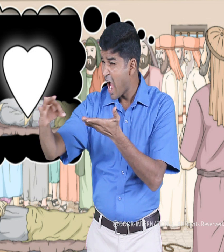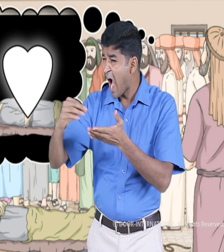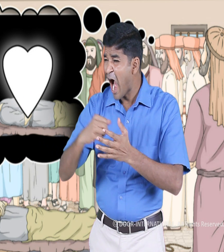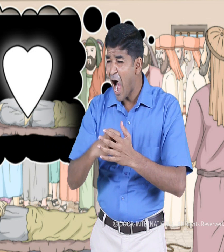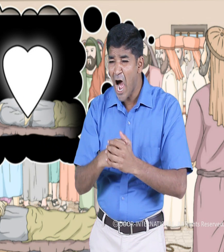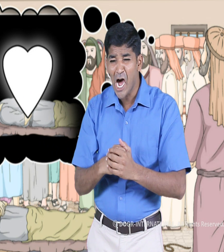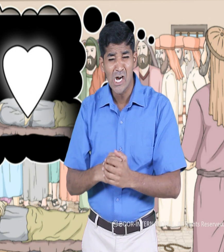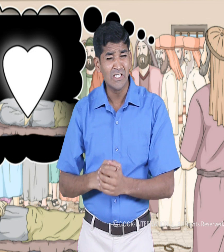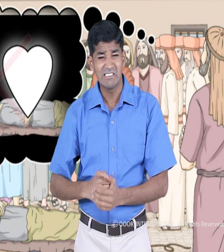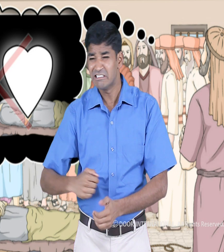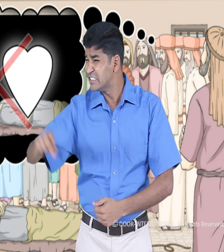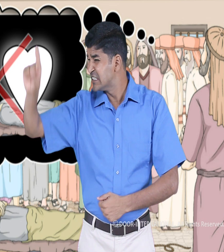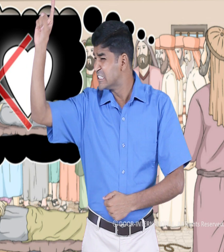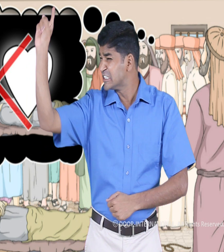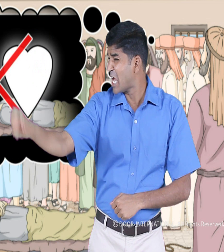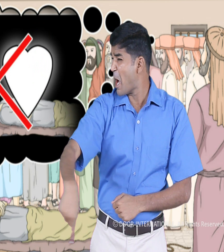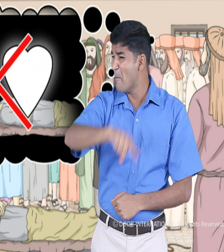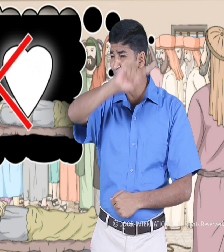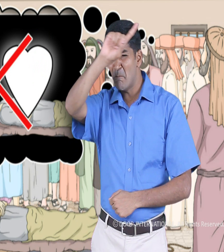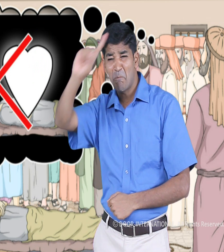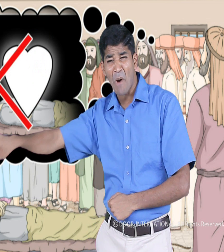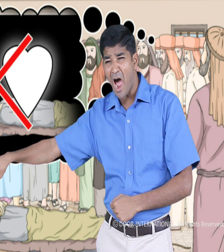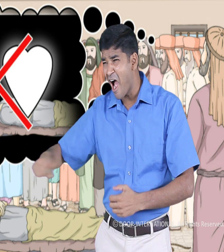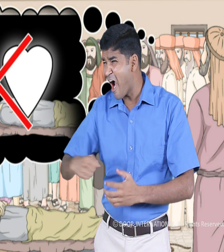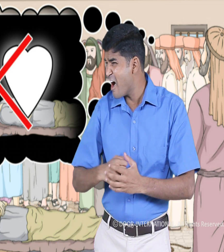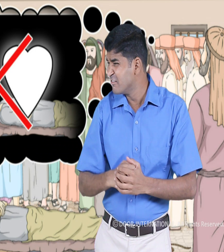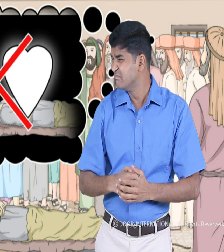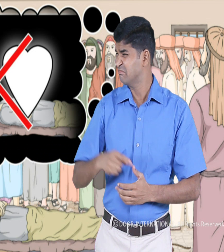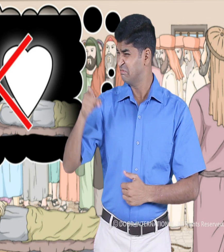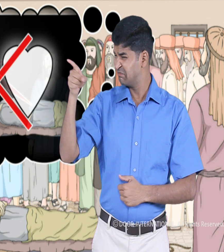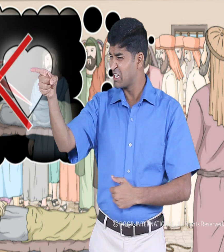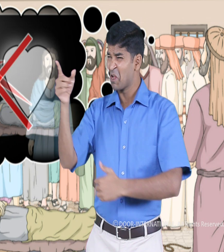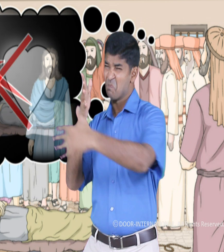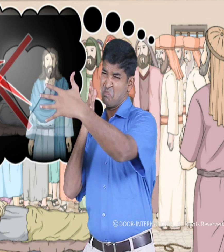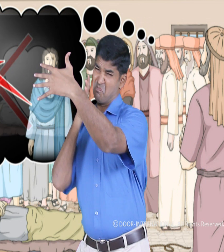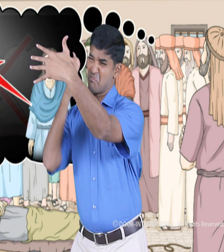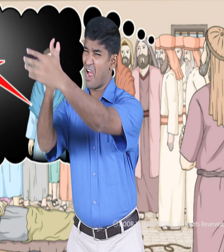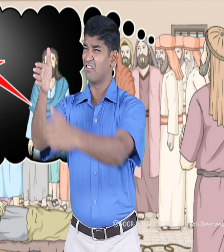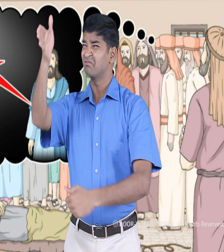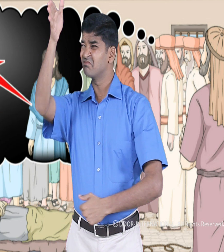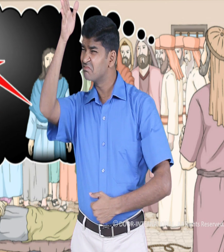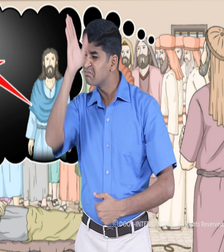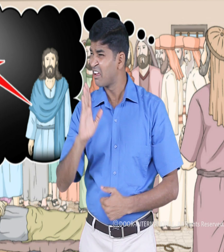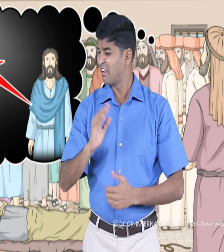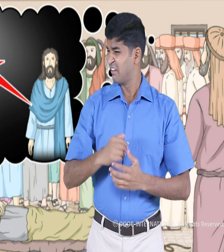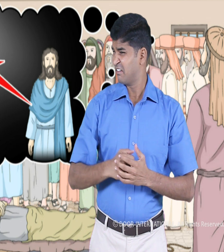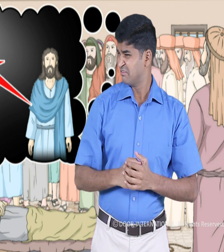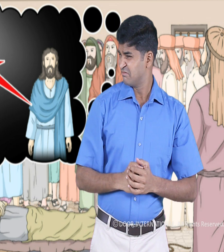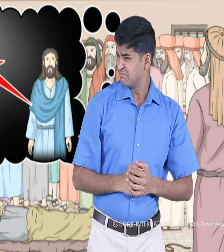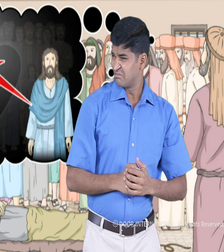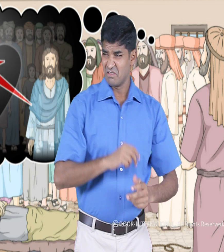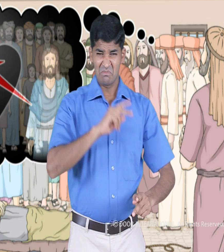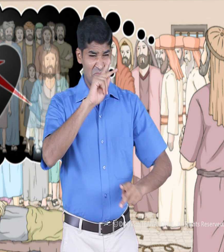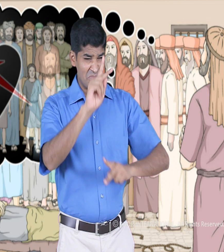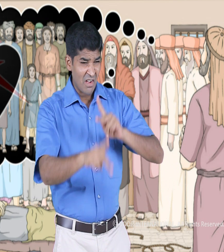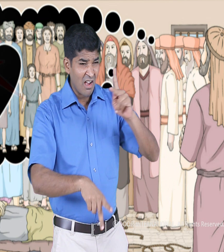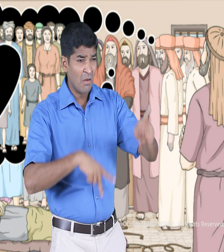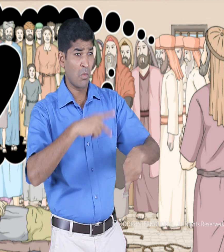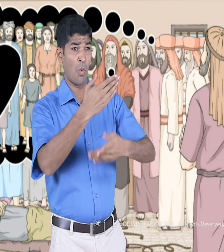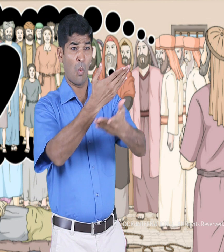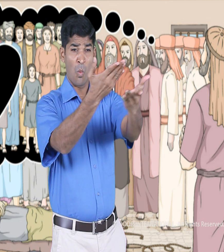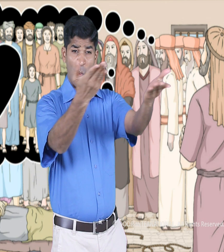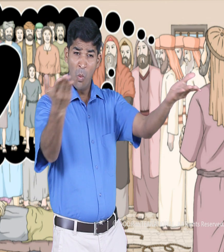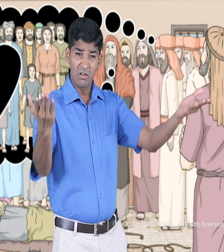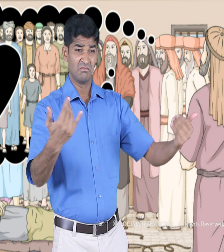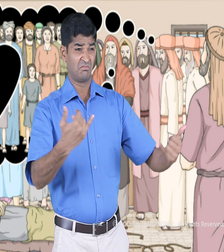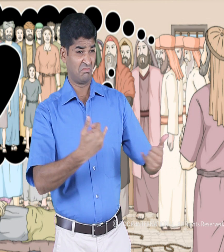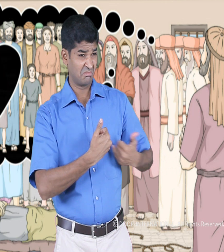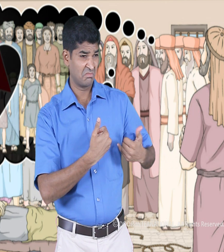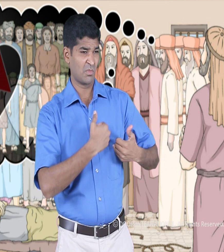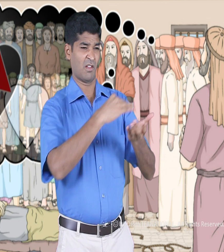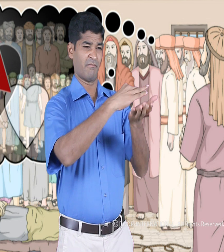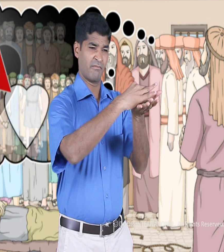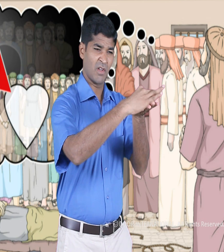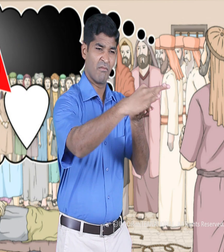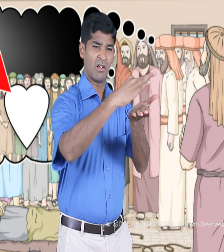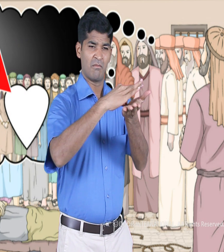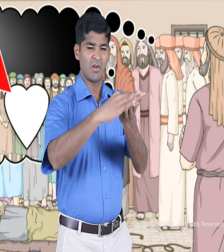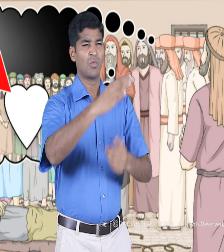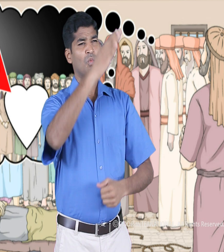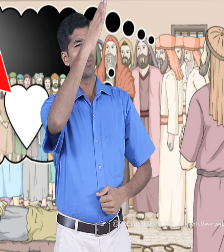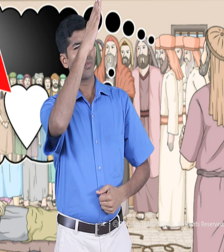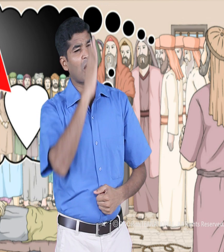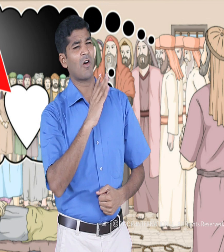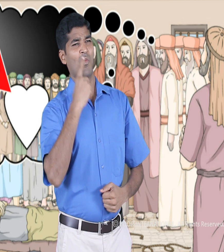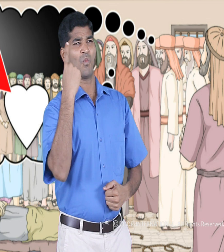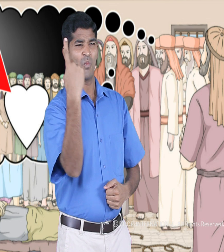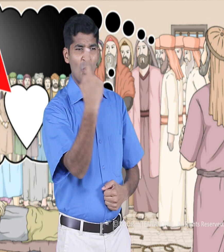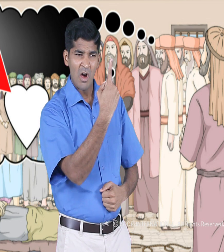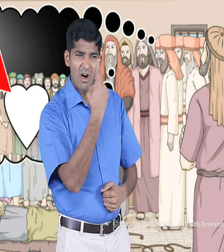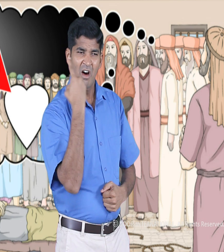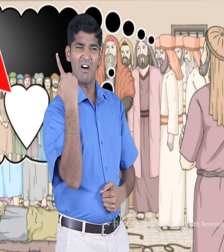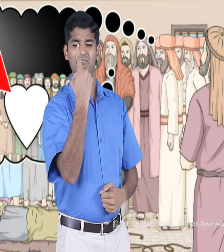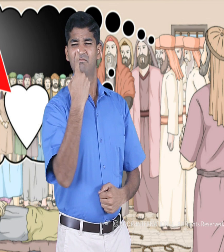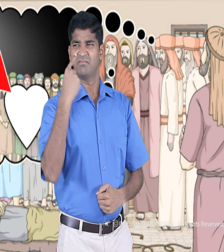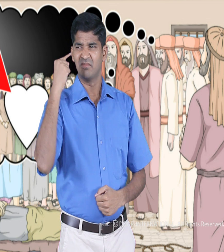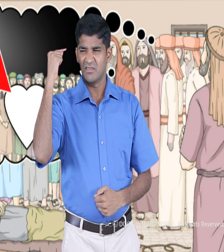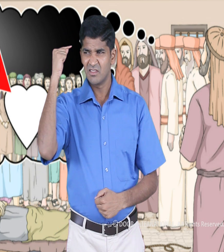He is blaspheming! Who can forgive sins but God alone?”